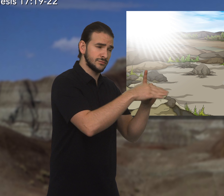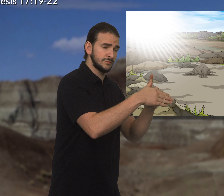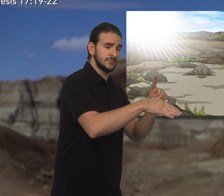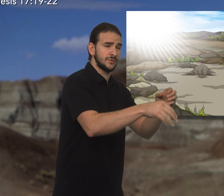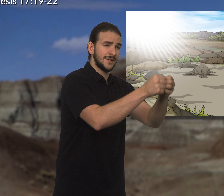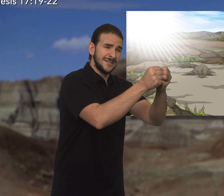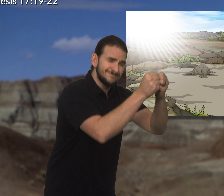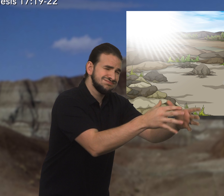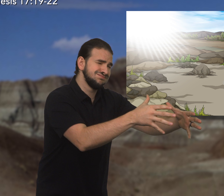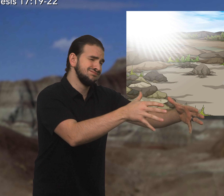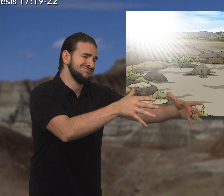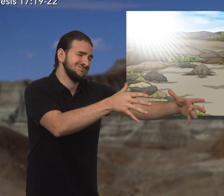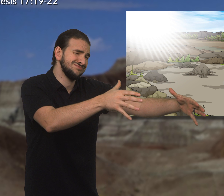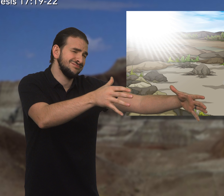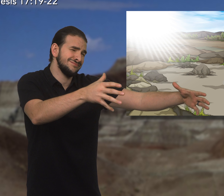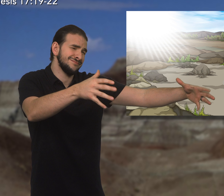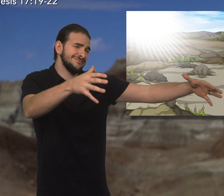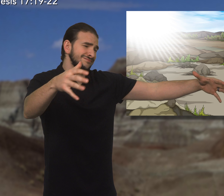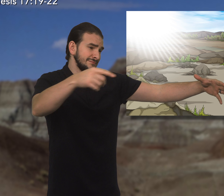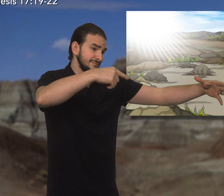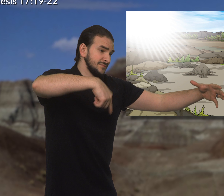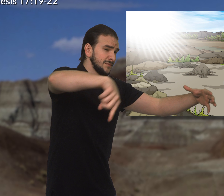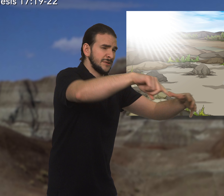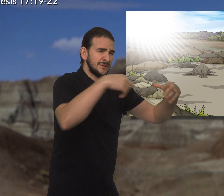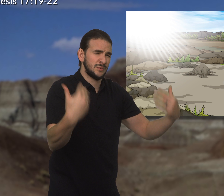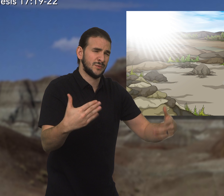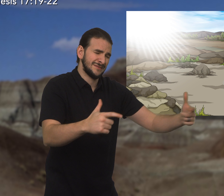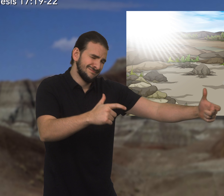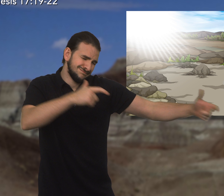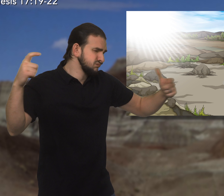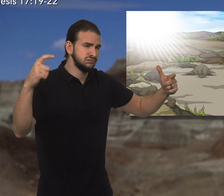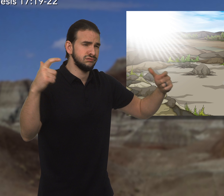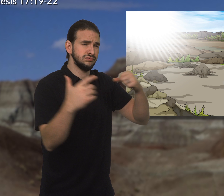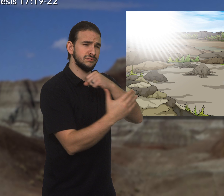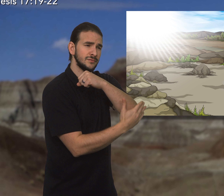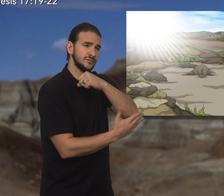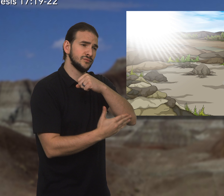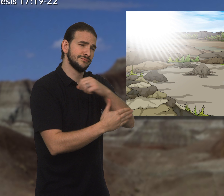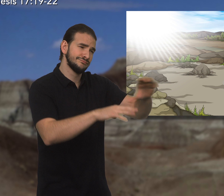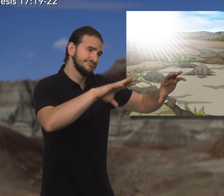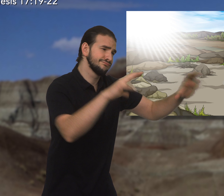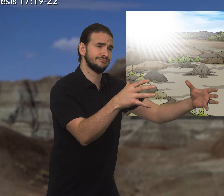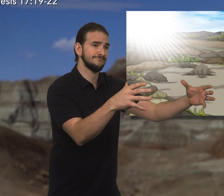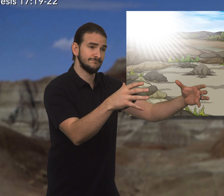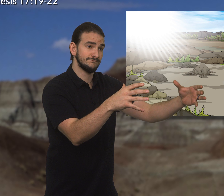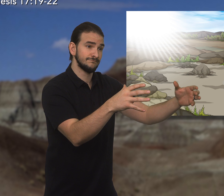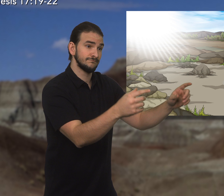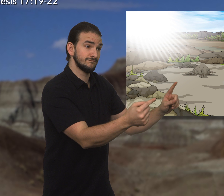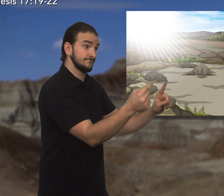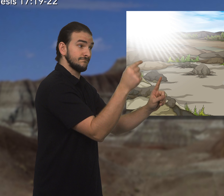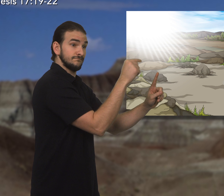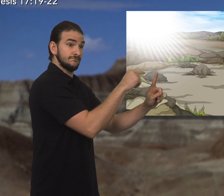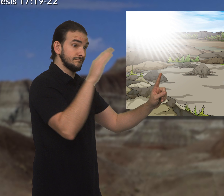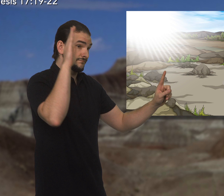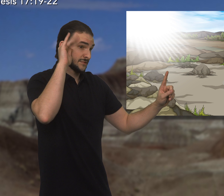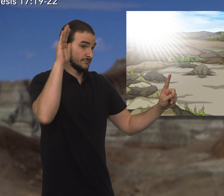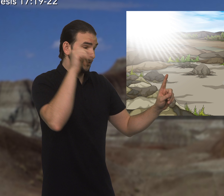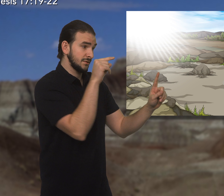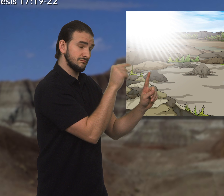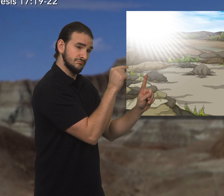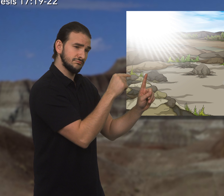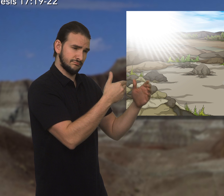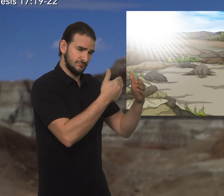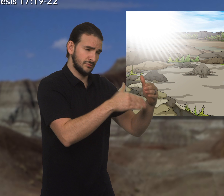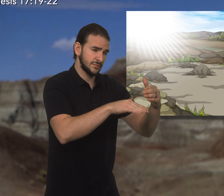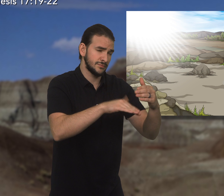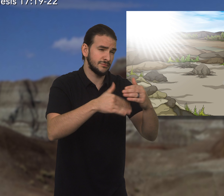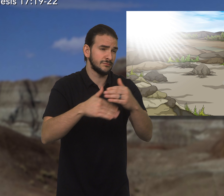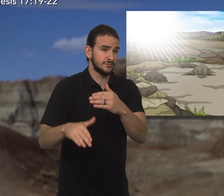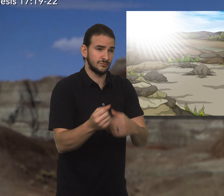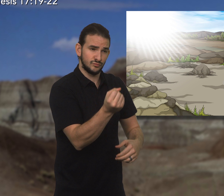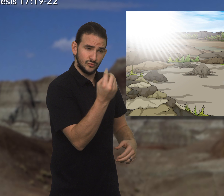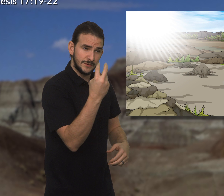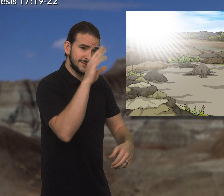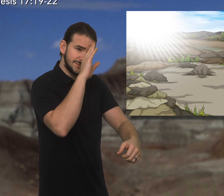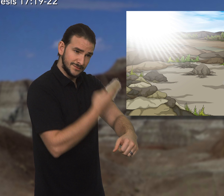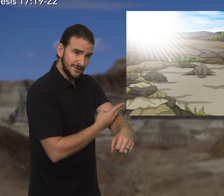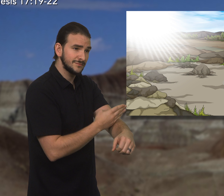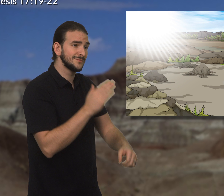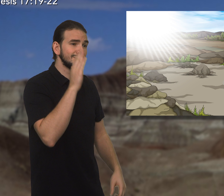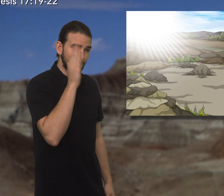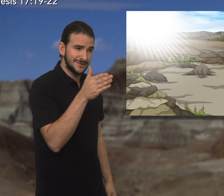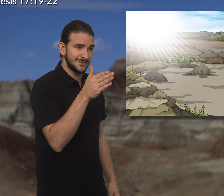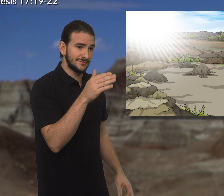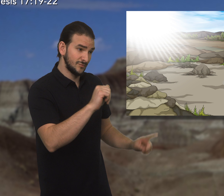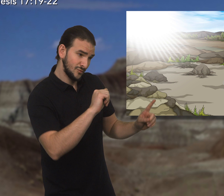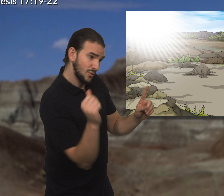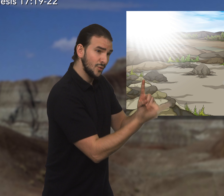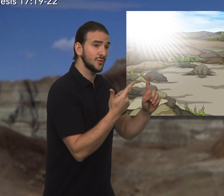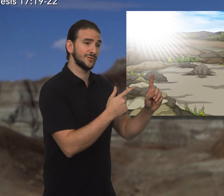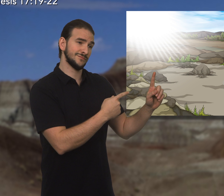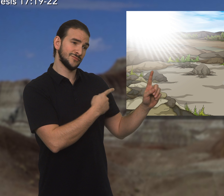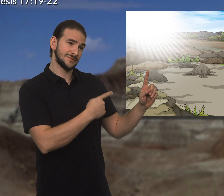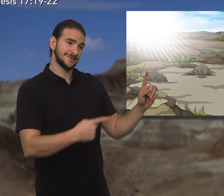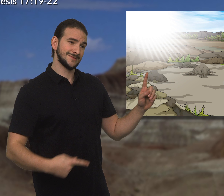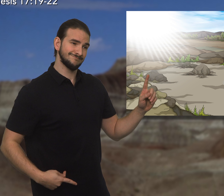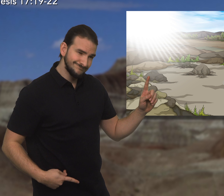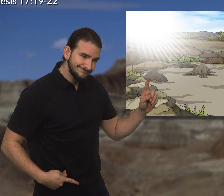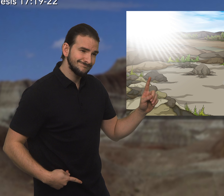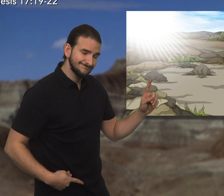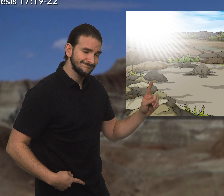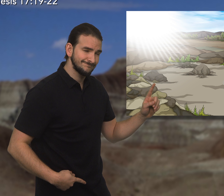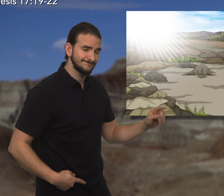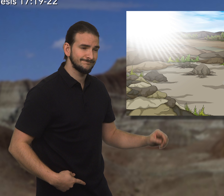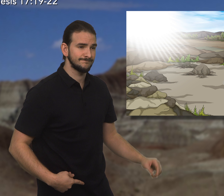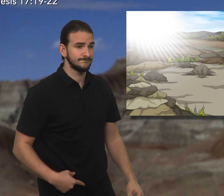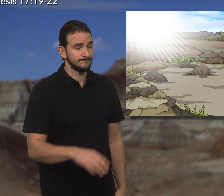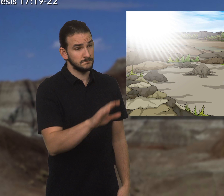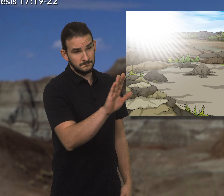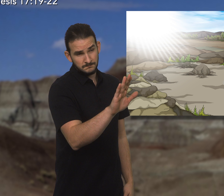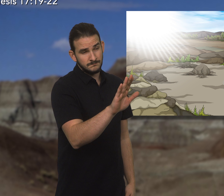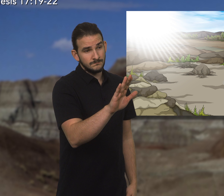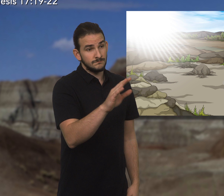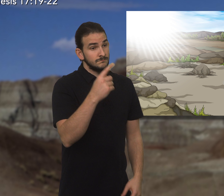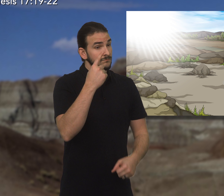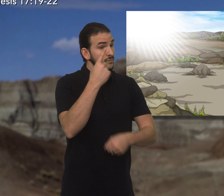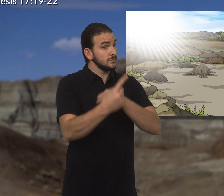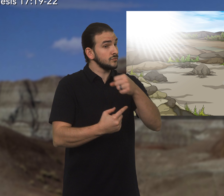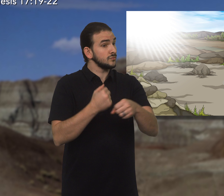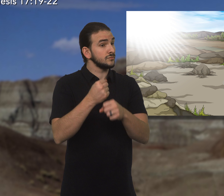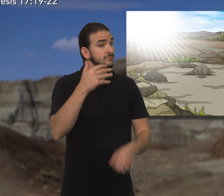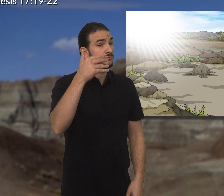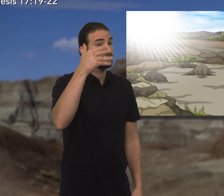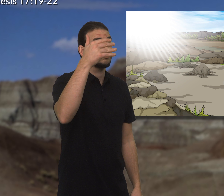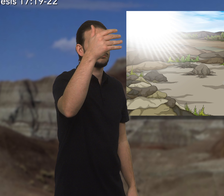He will become the father of twelve rulers, and I will make him into a great nation.